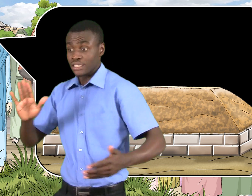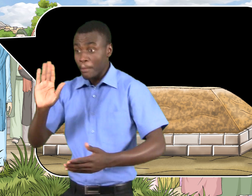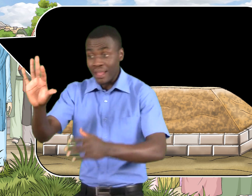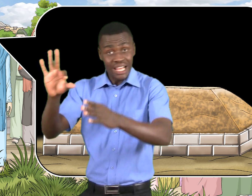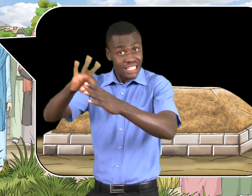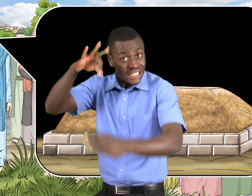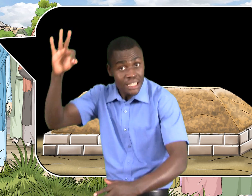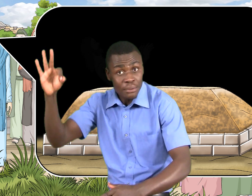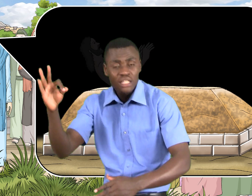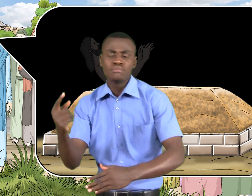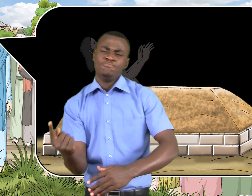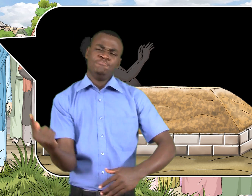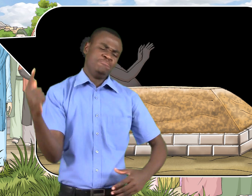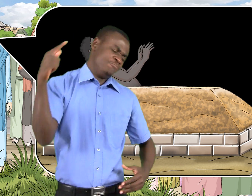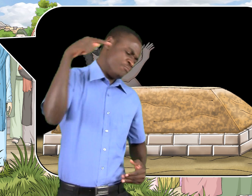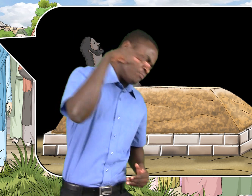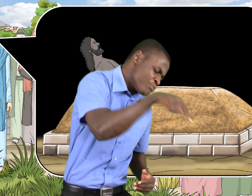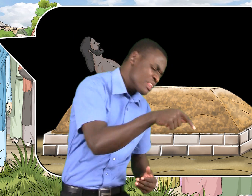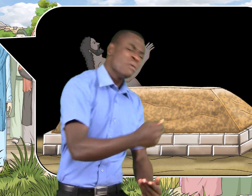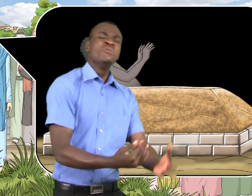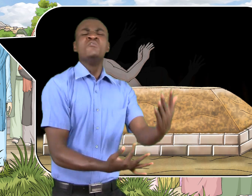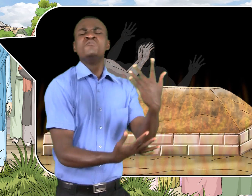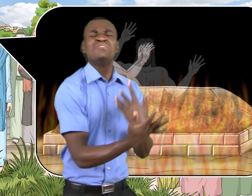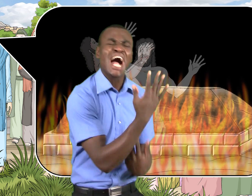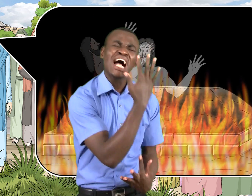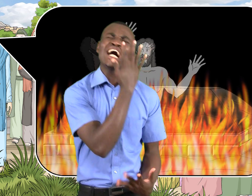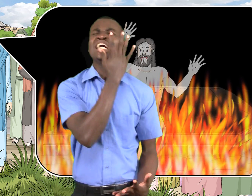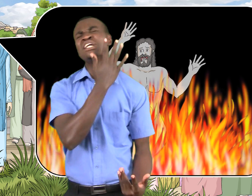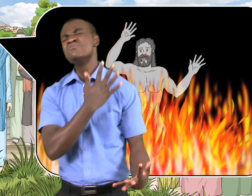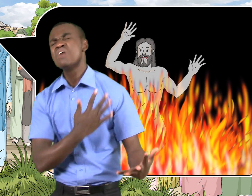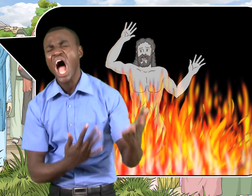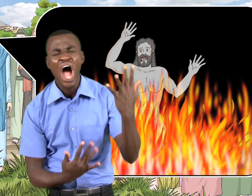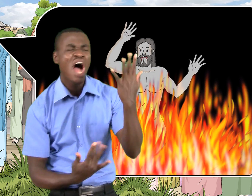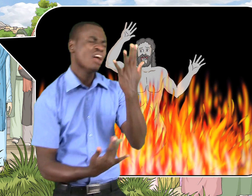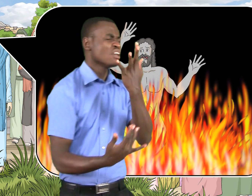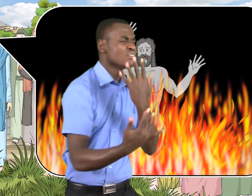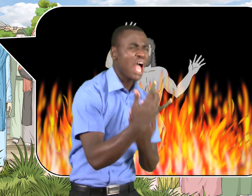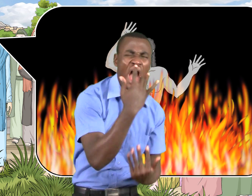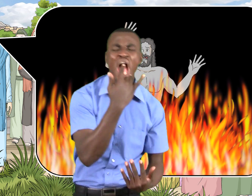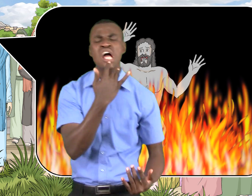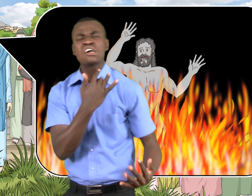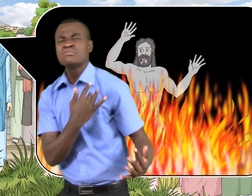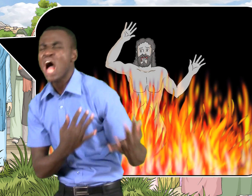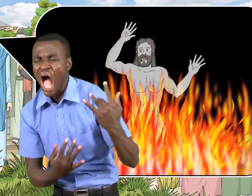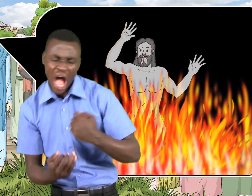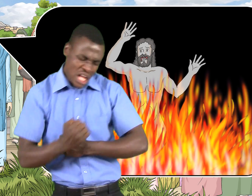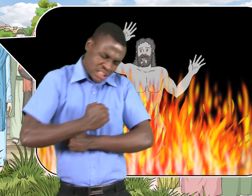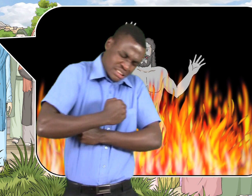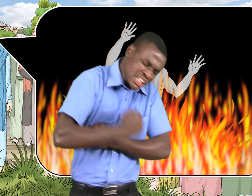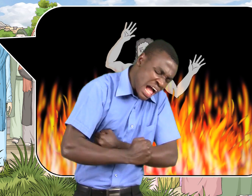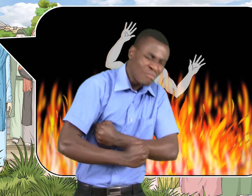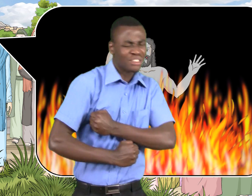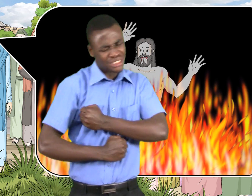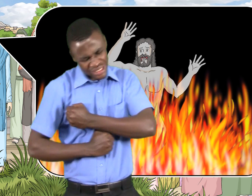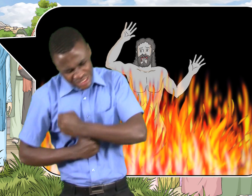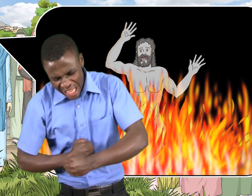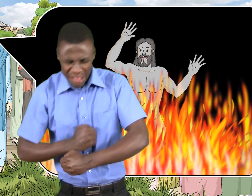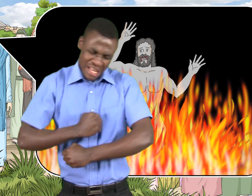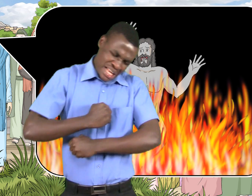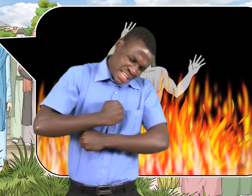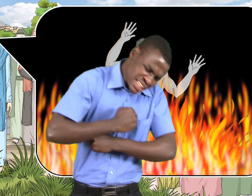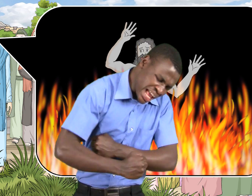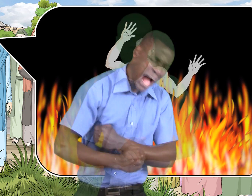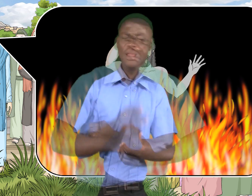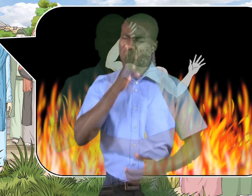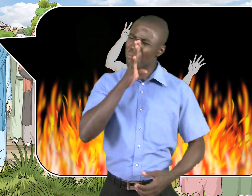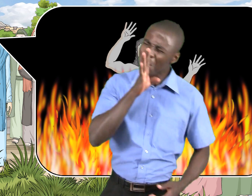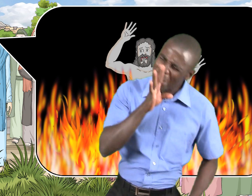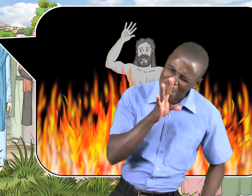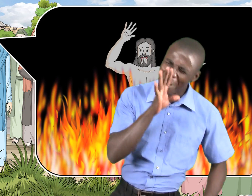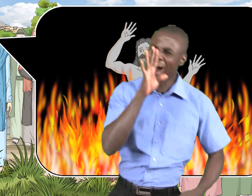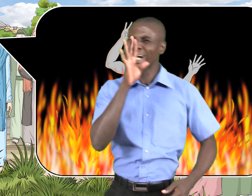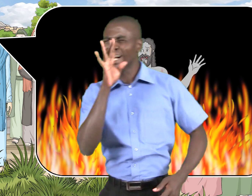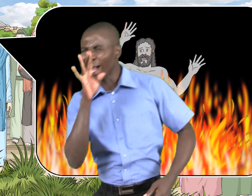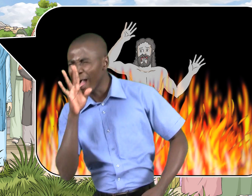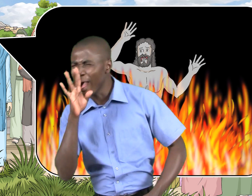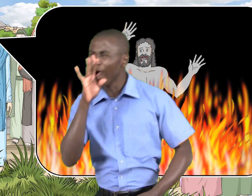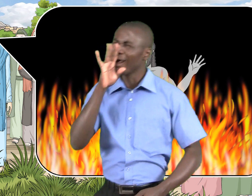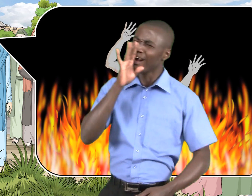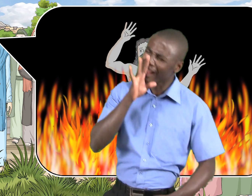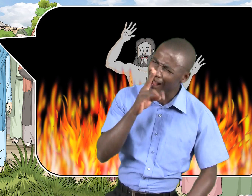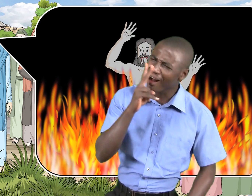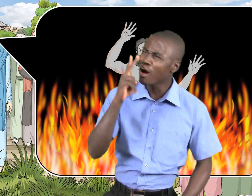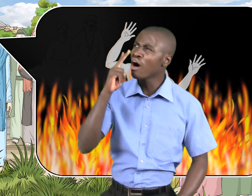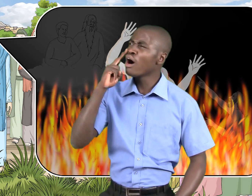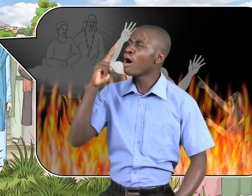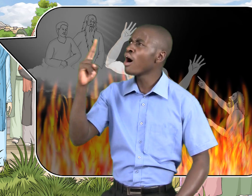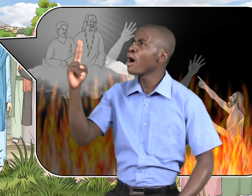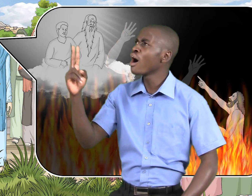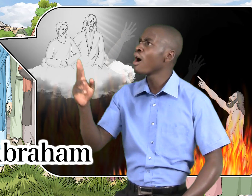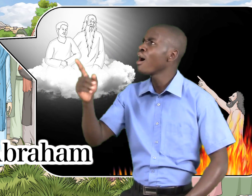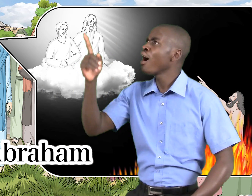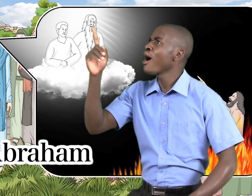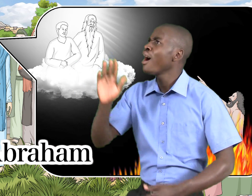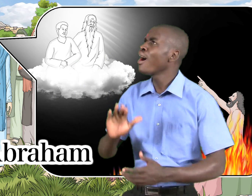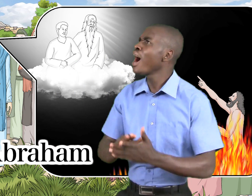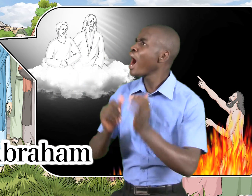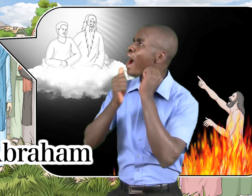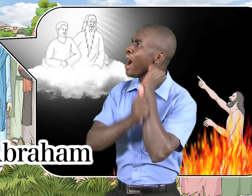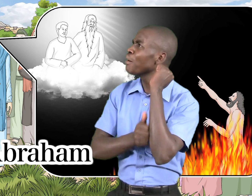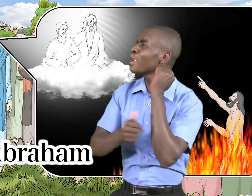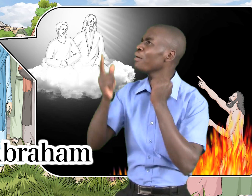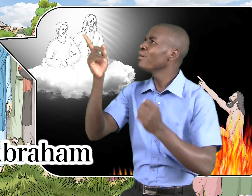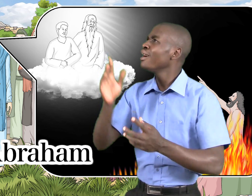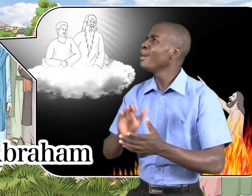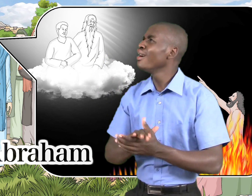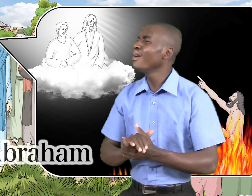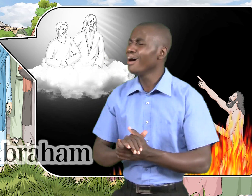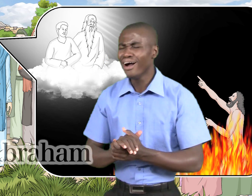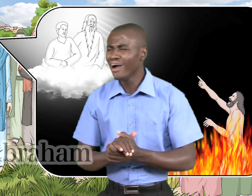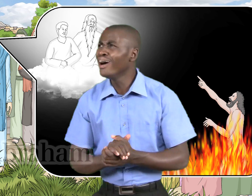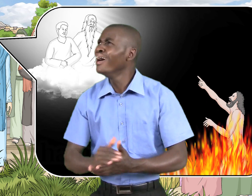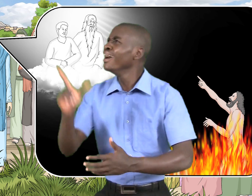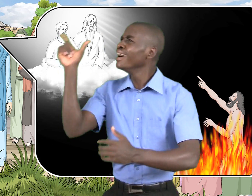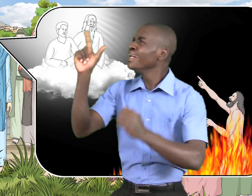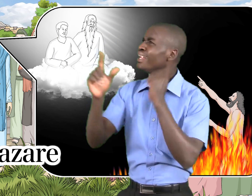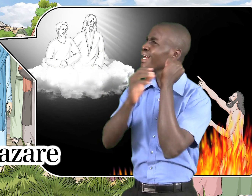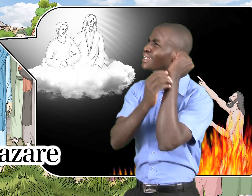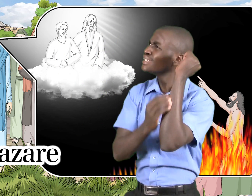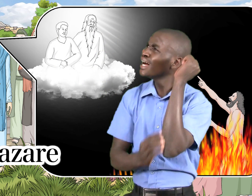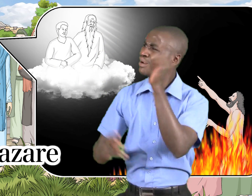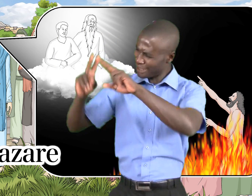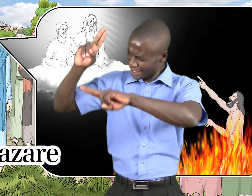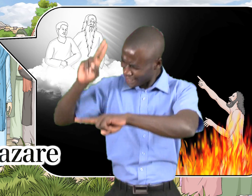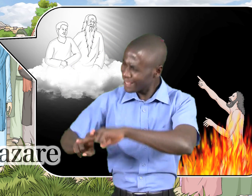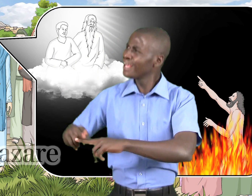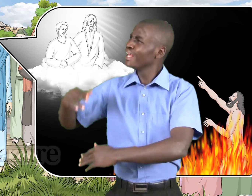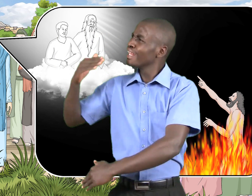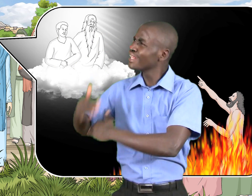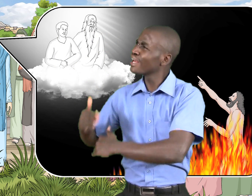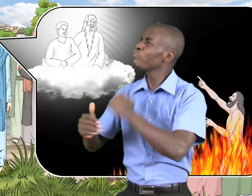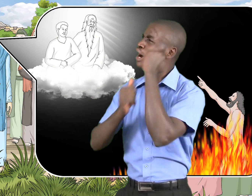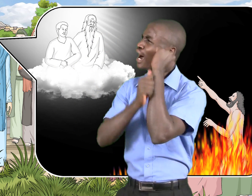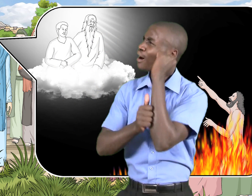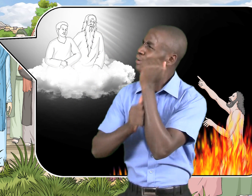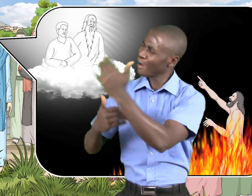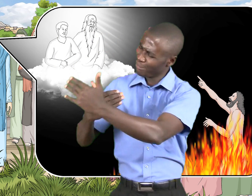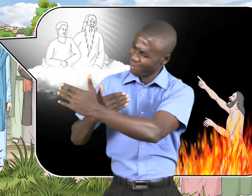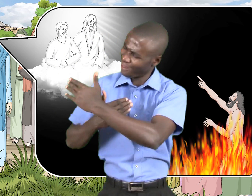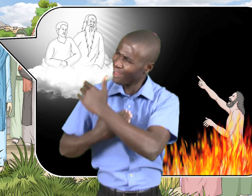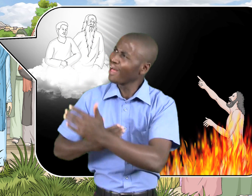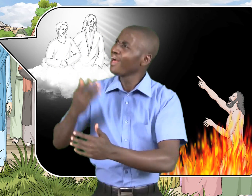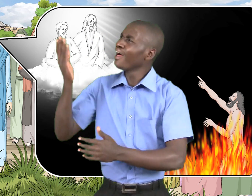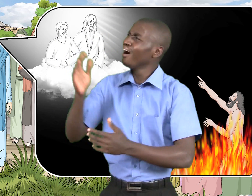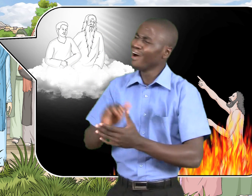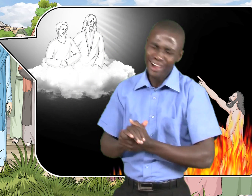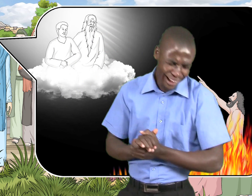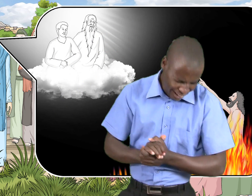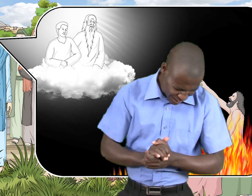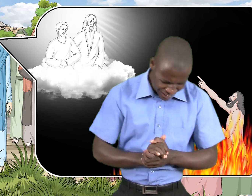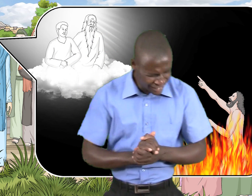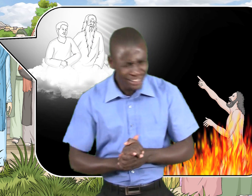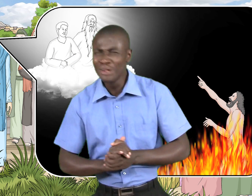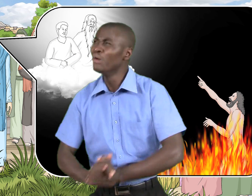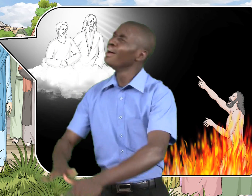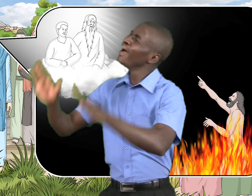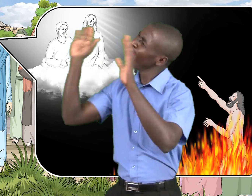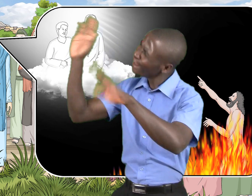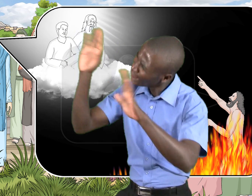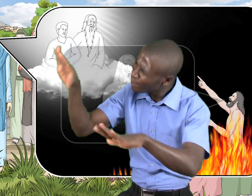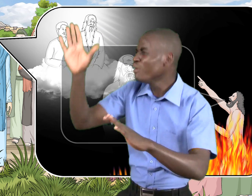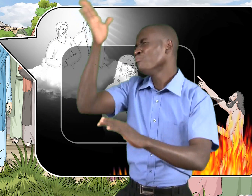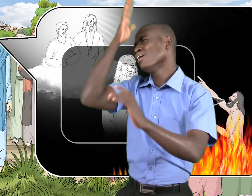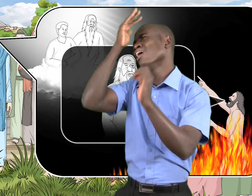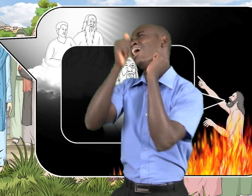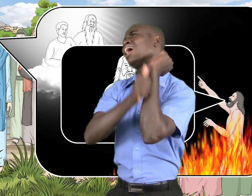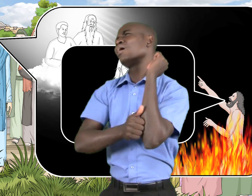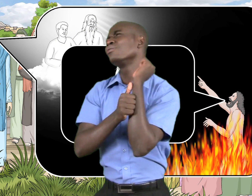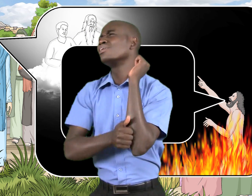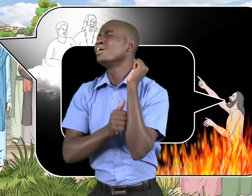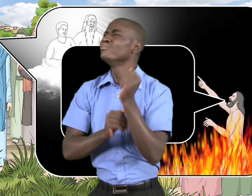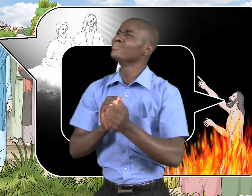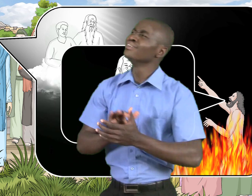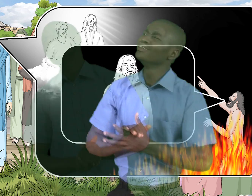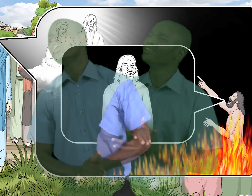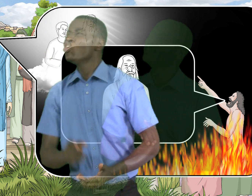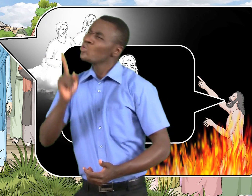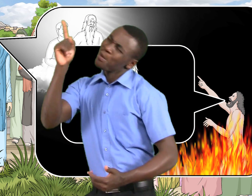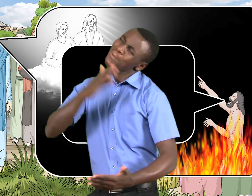In Hades, where he was in torment, he looked up and saw Abraham from afar, with Lazarus by his side.